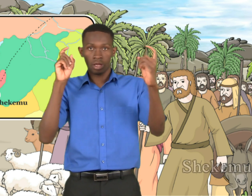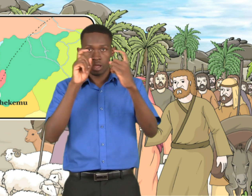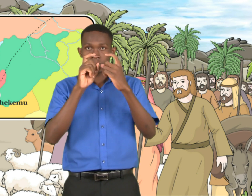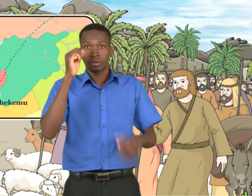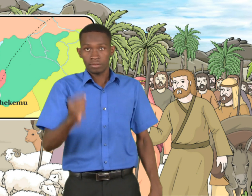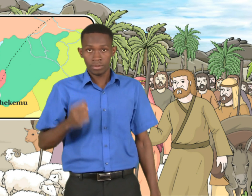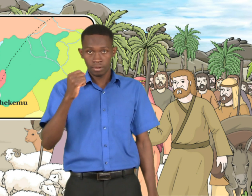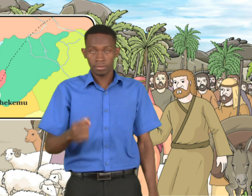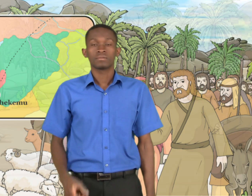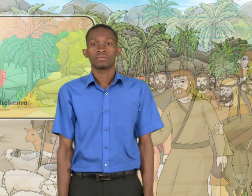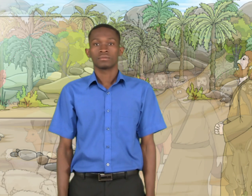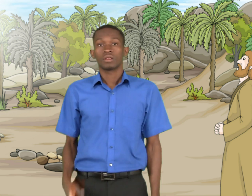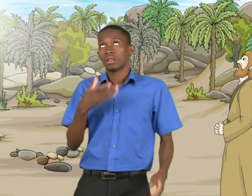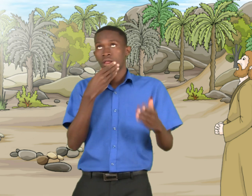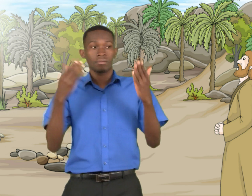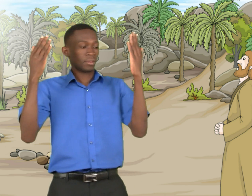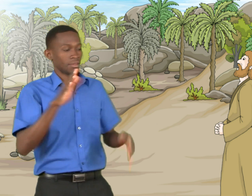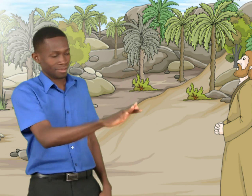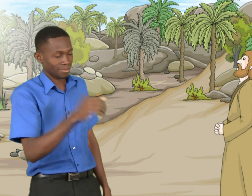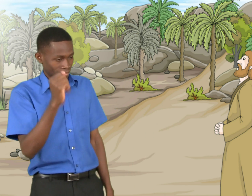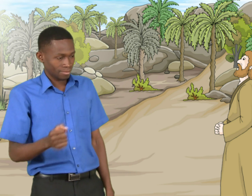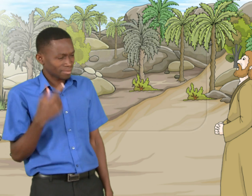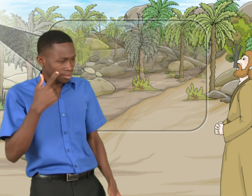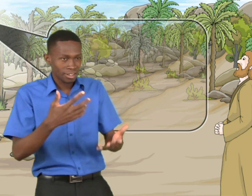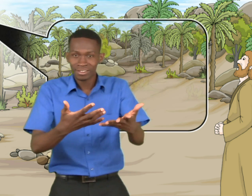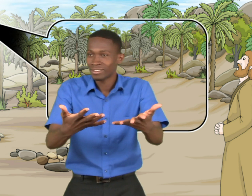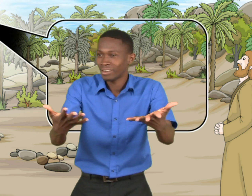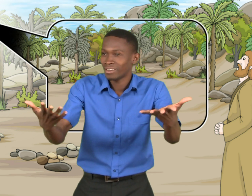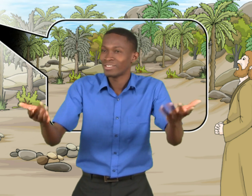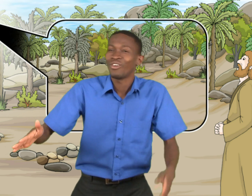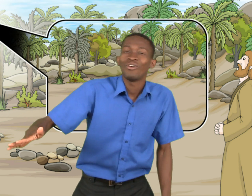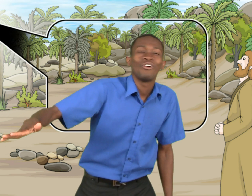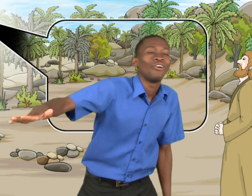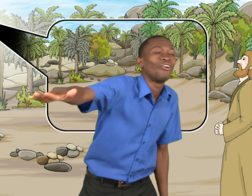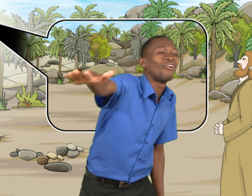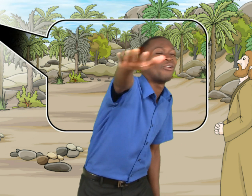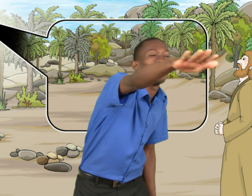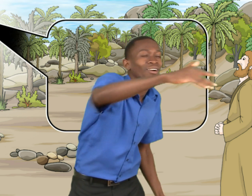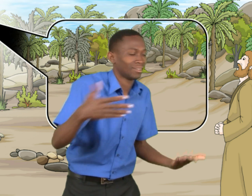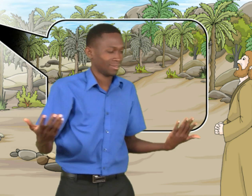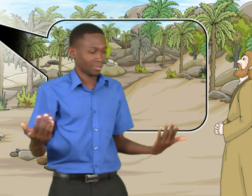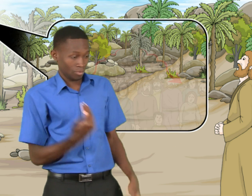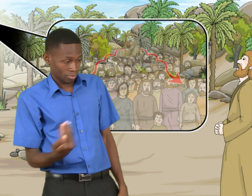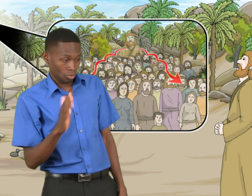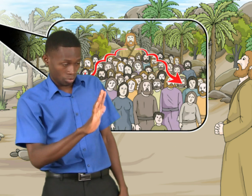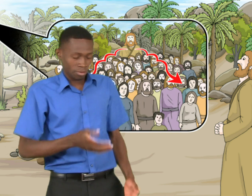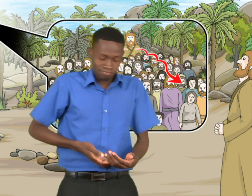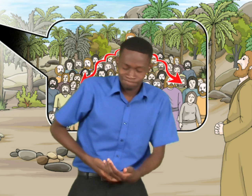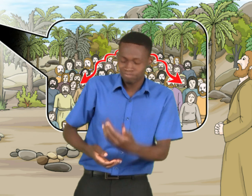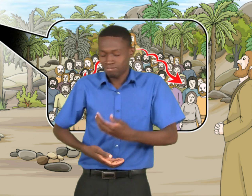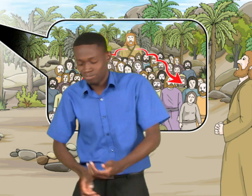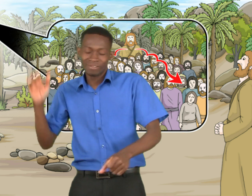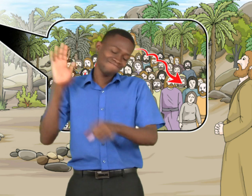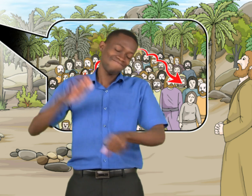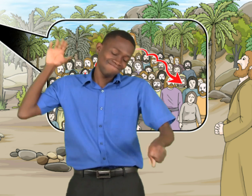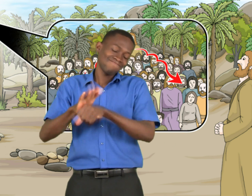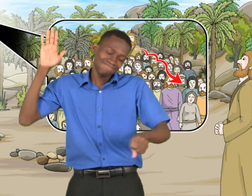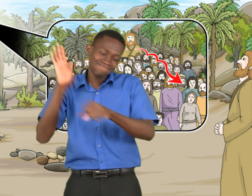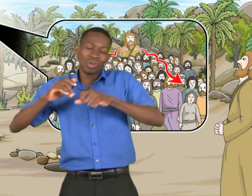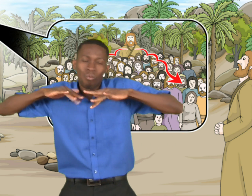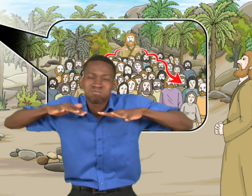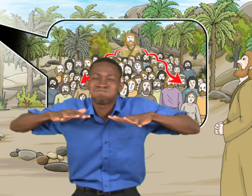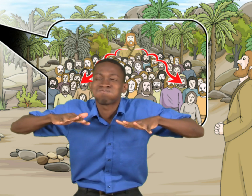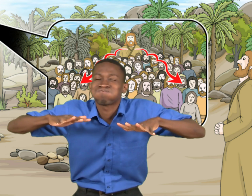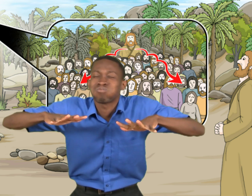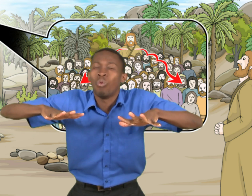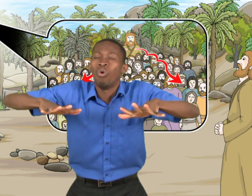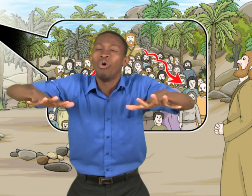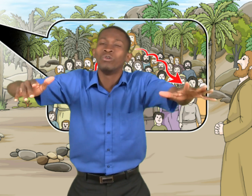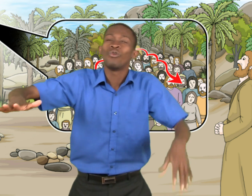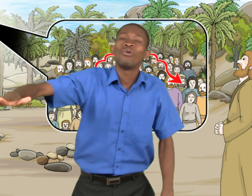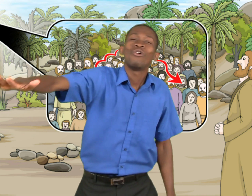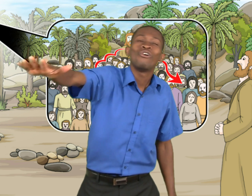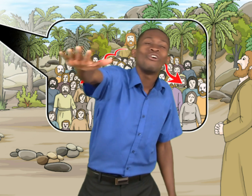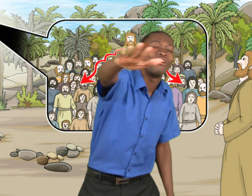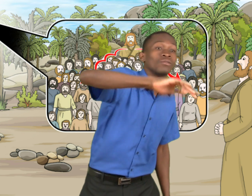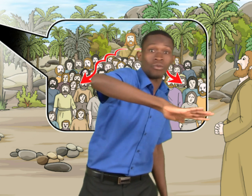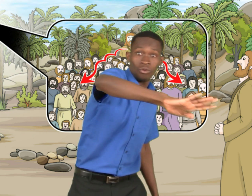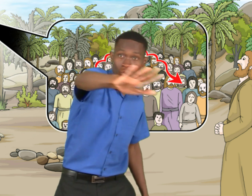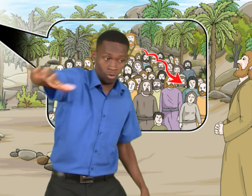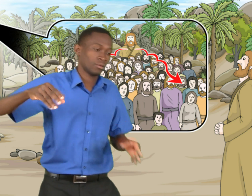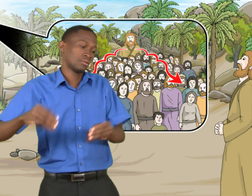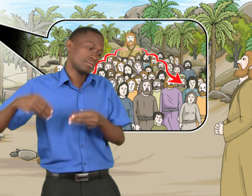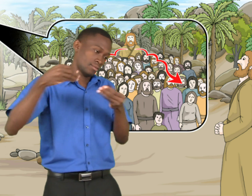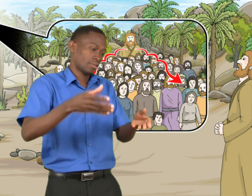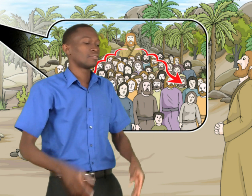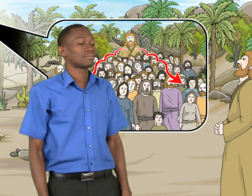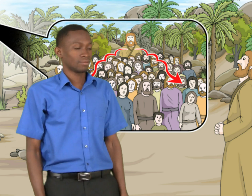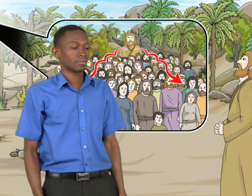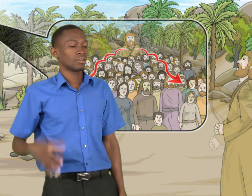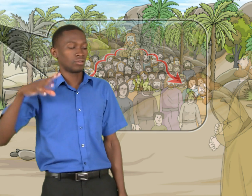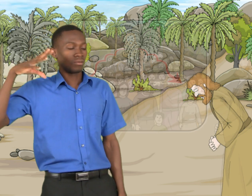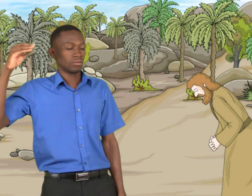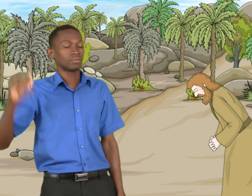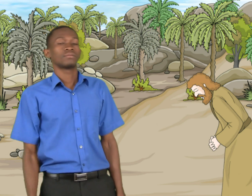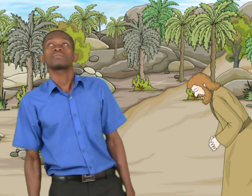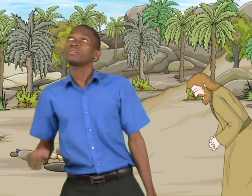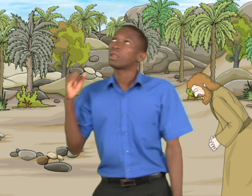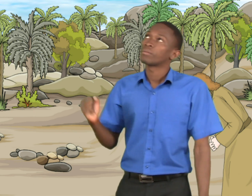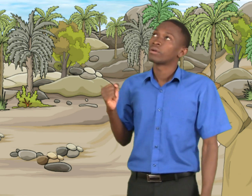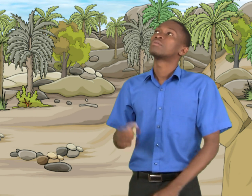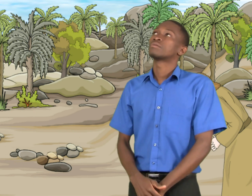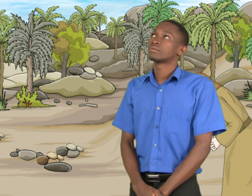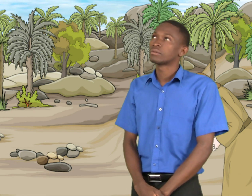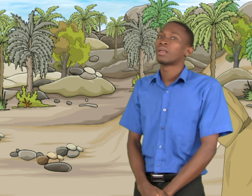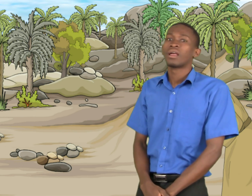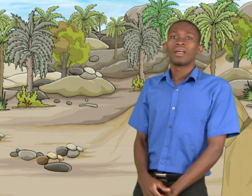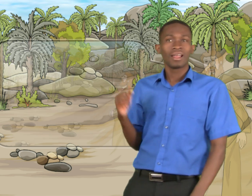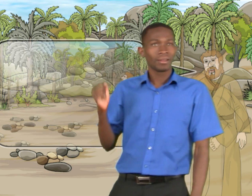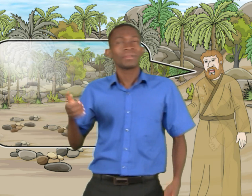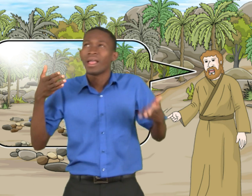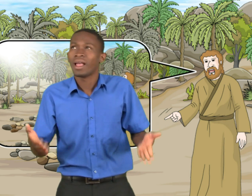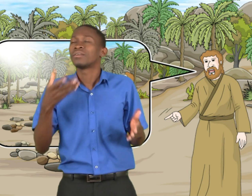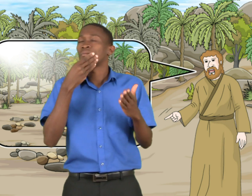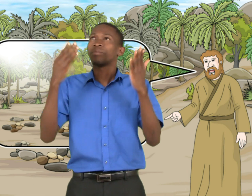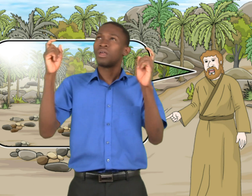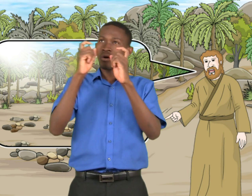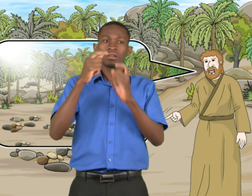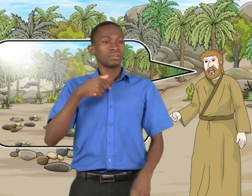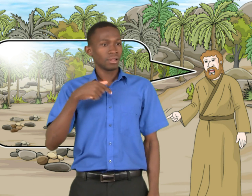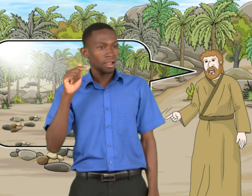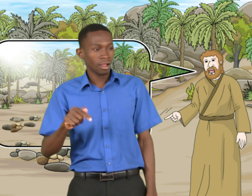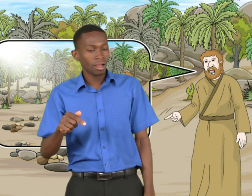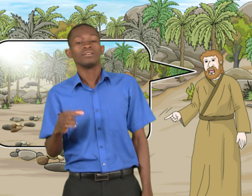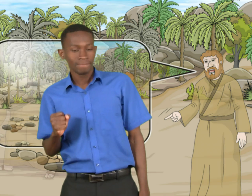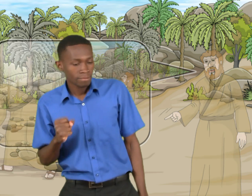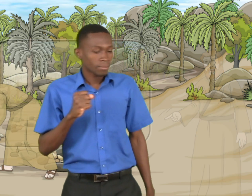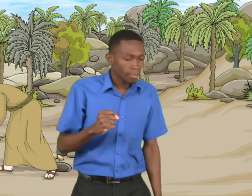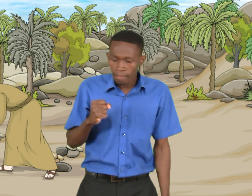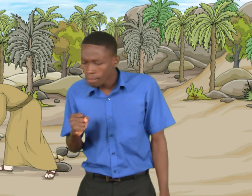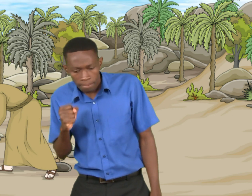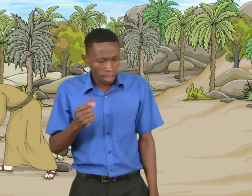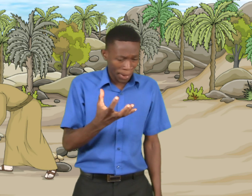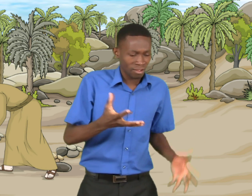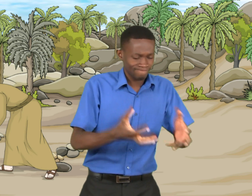Then the LORD appeared to Abram and said, “I will give this land to your offspring.”